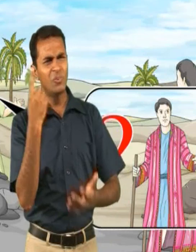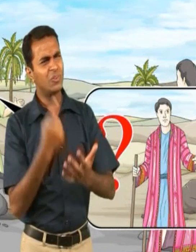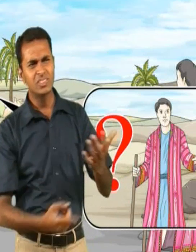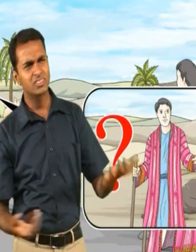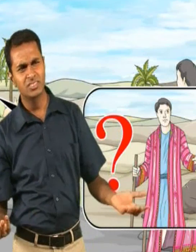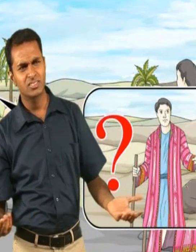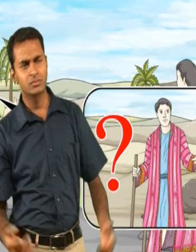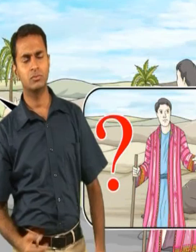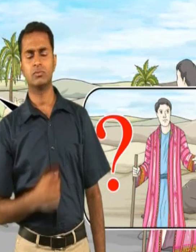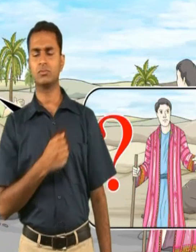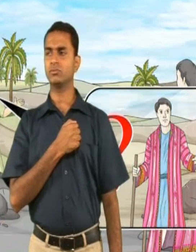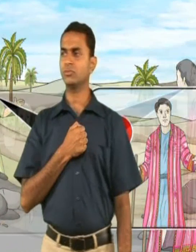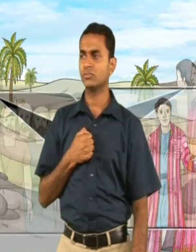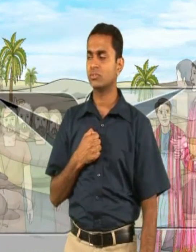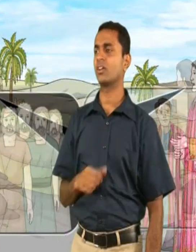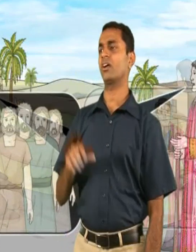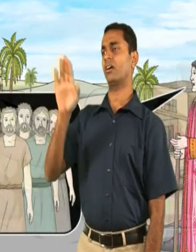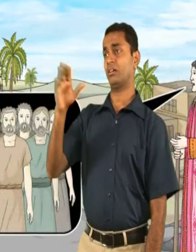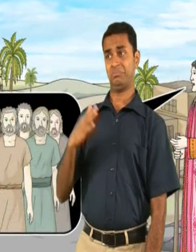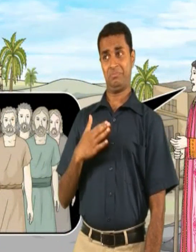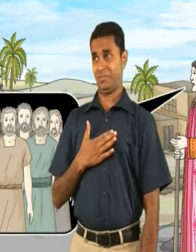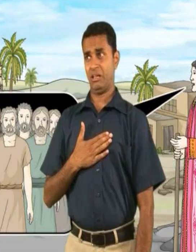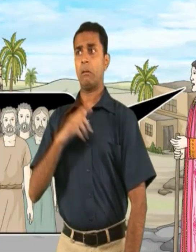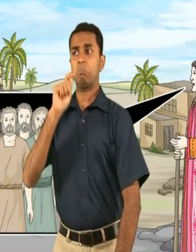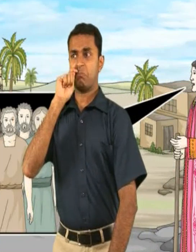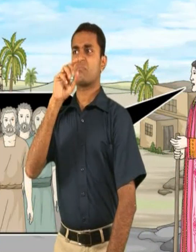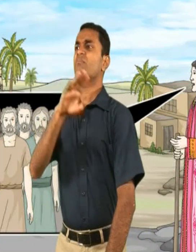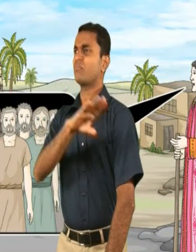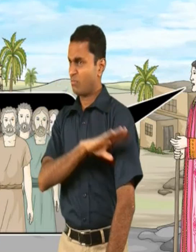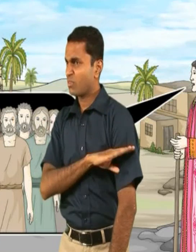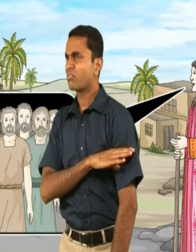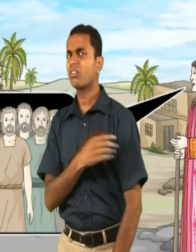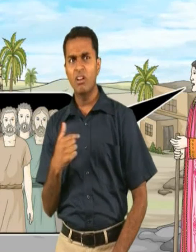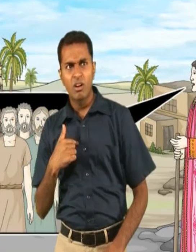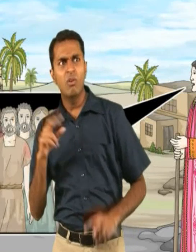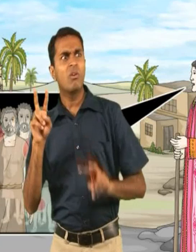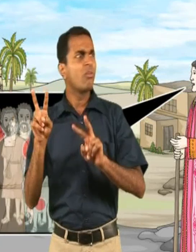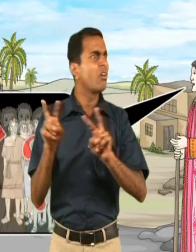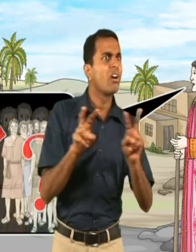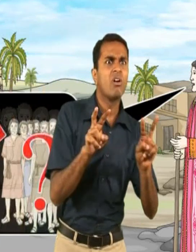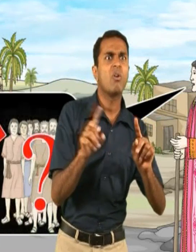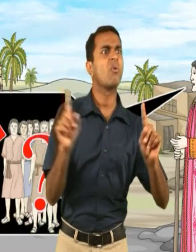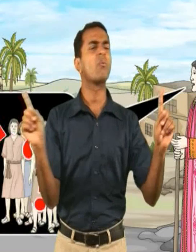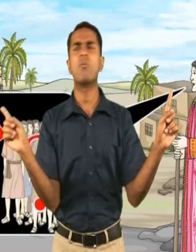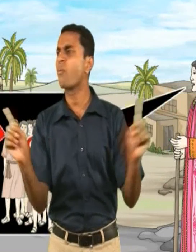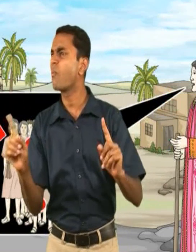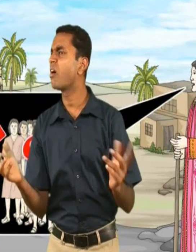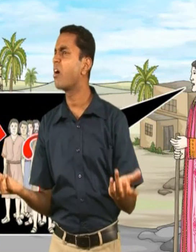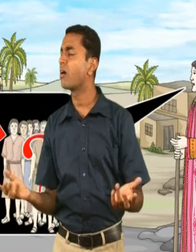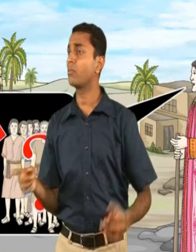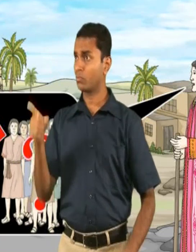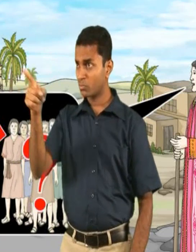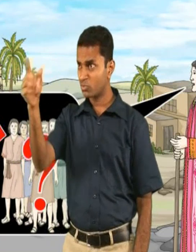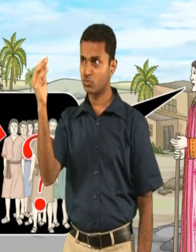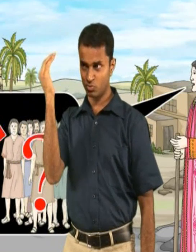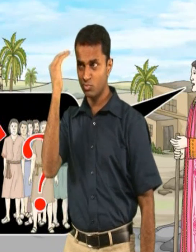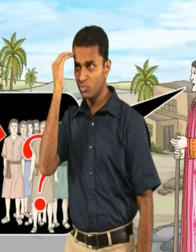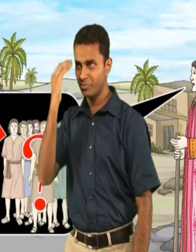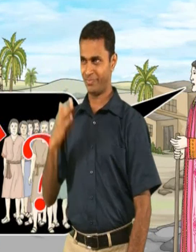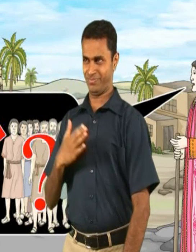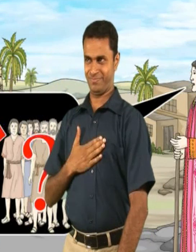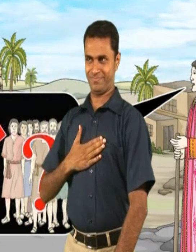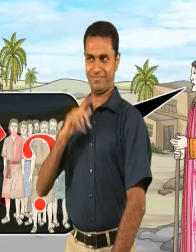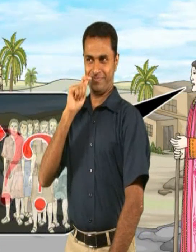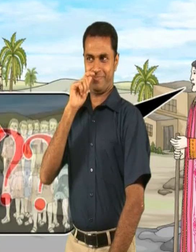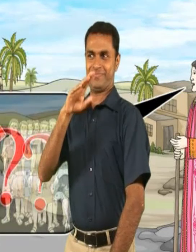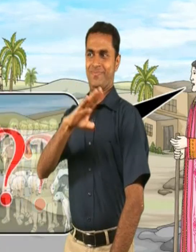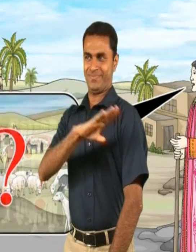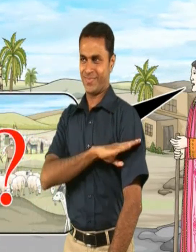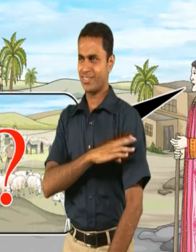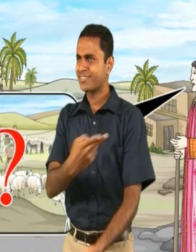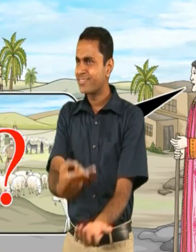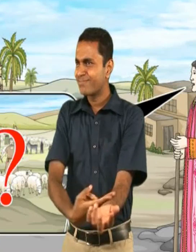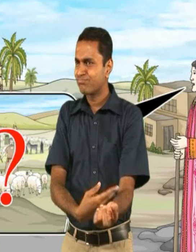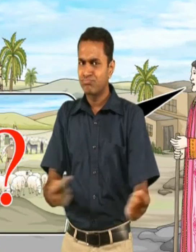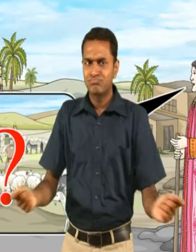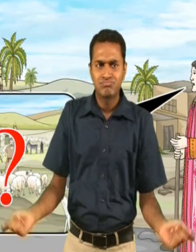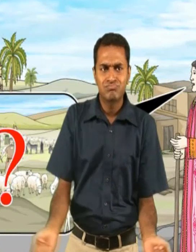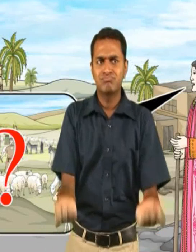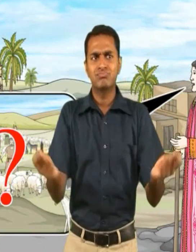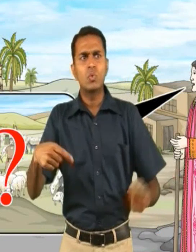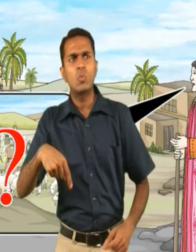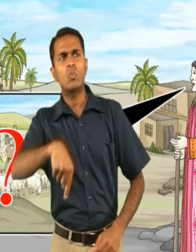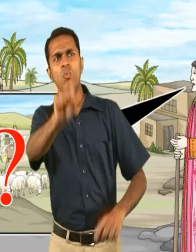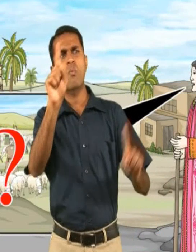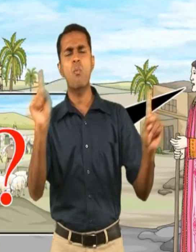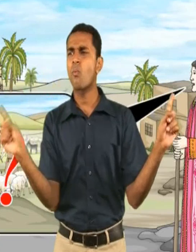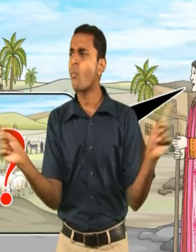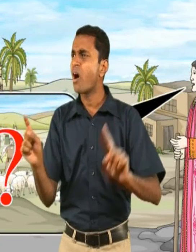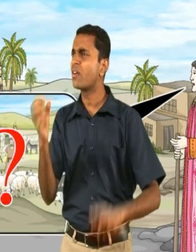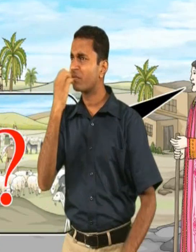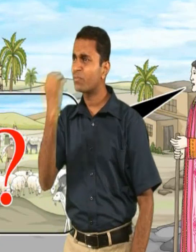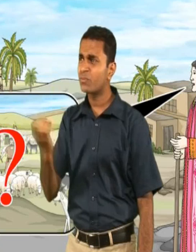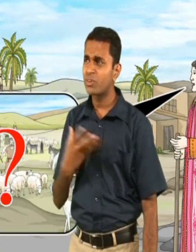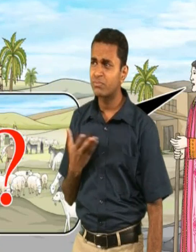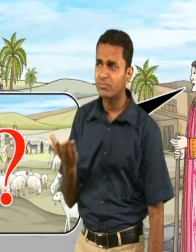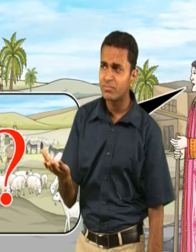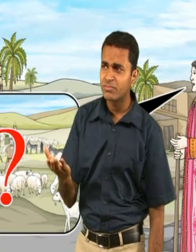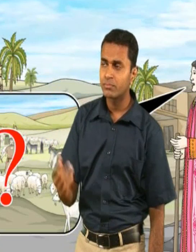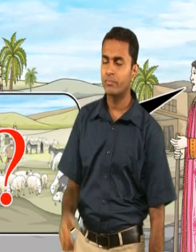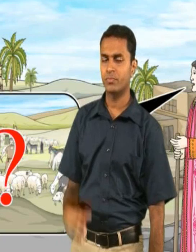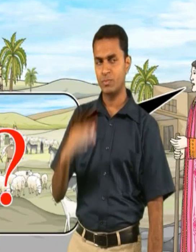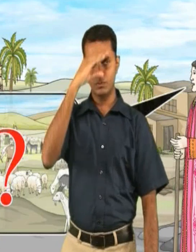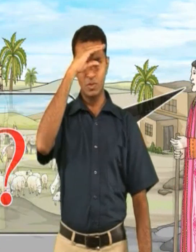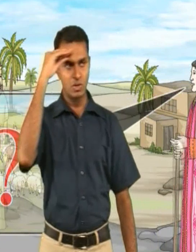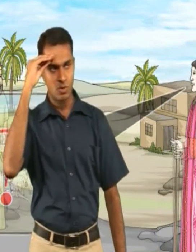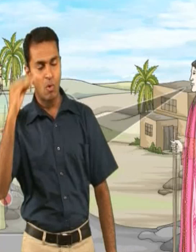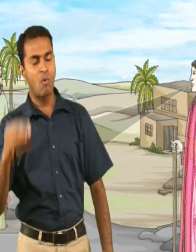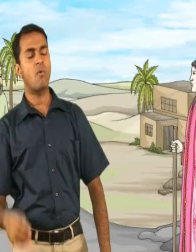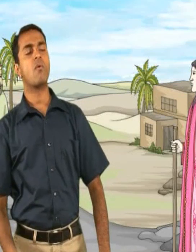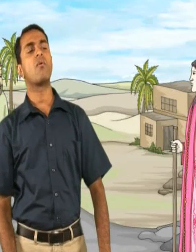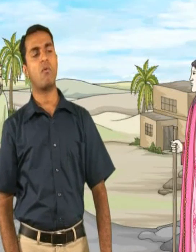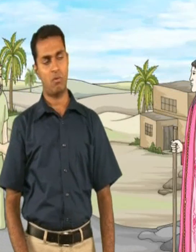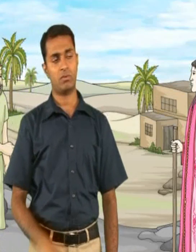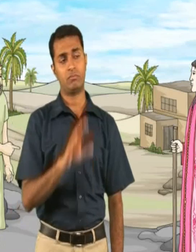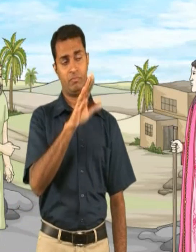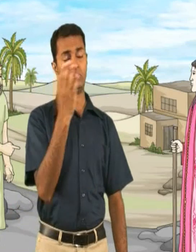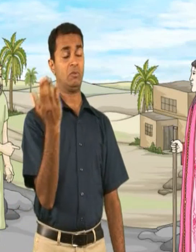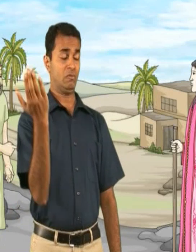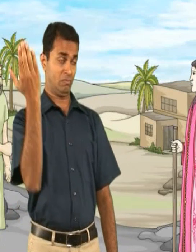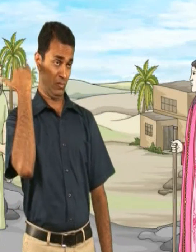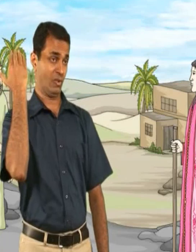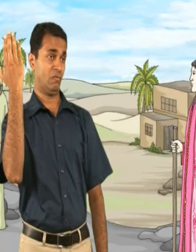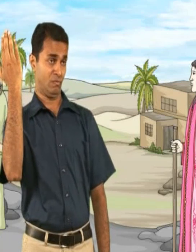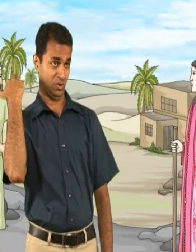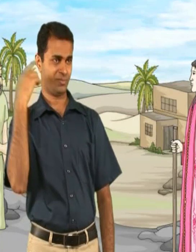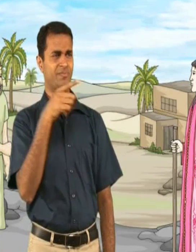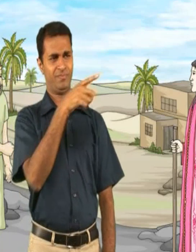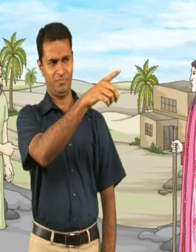“I am looking for my brothers,” Joseph replied. “Can you please tell me where they are pasturing their flocks?”